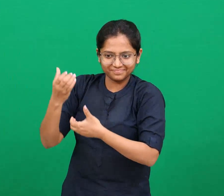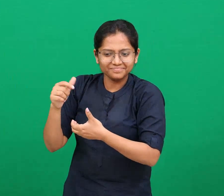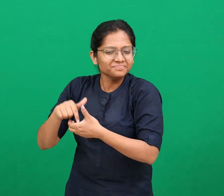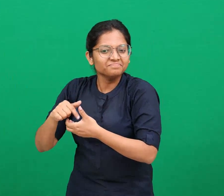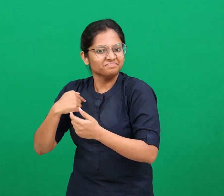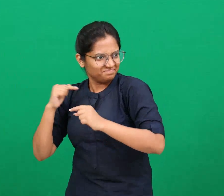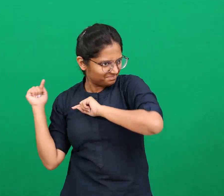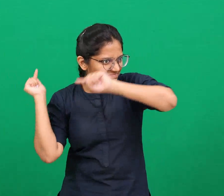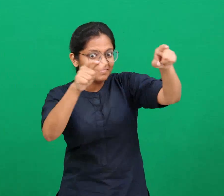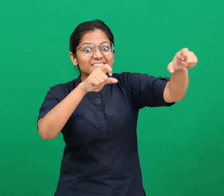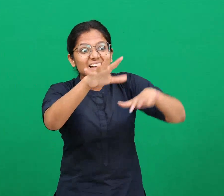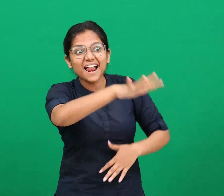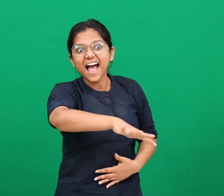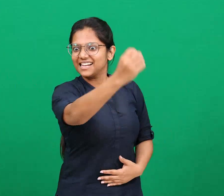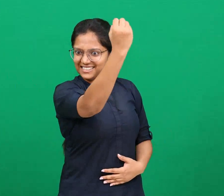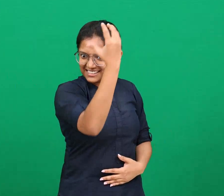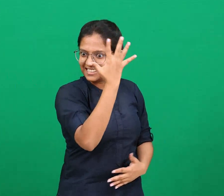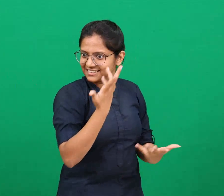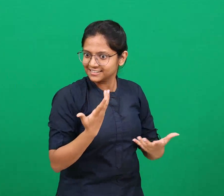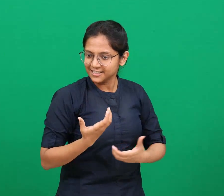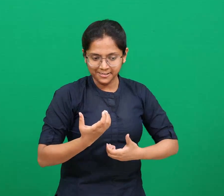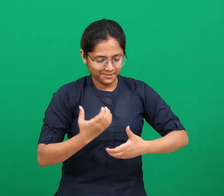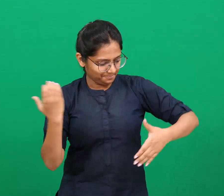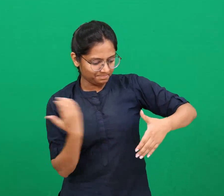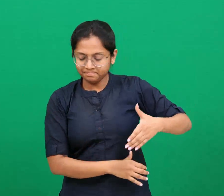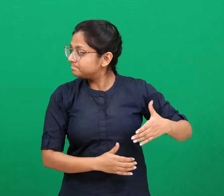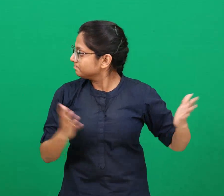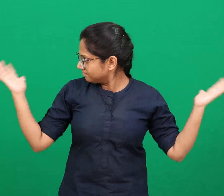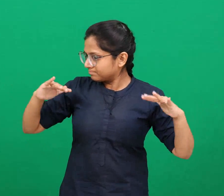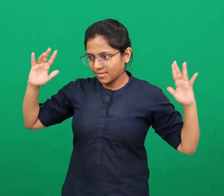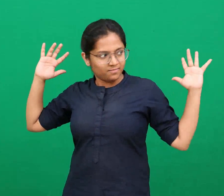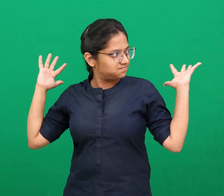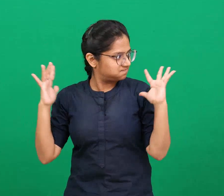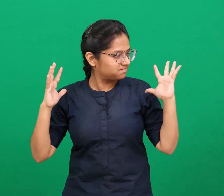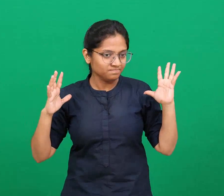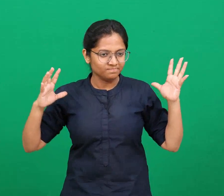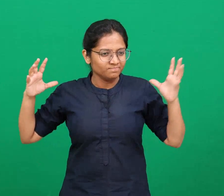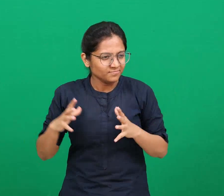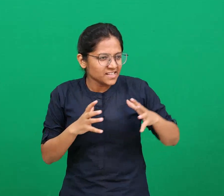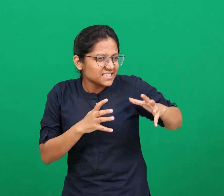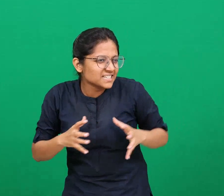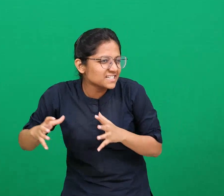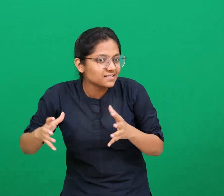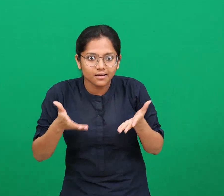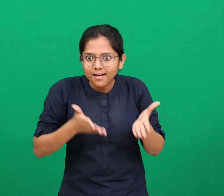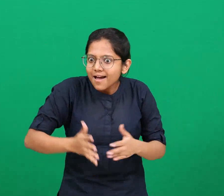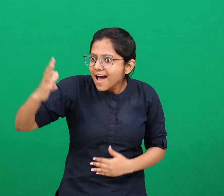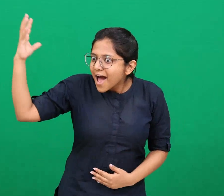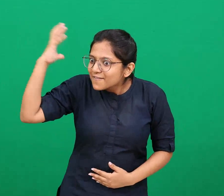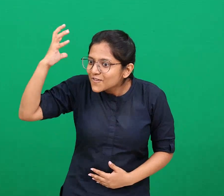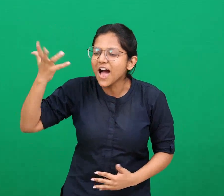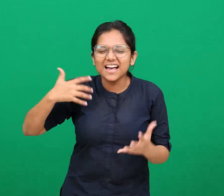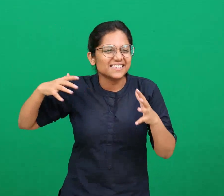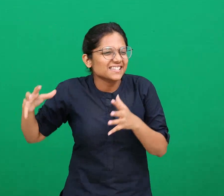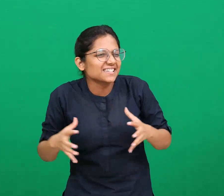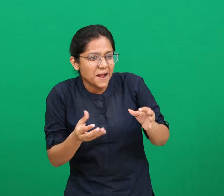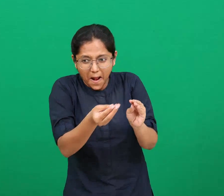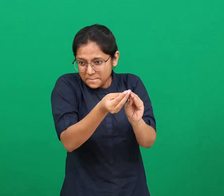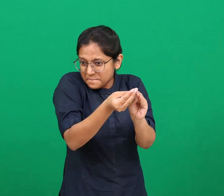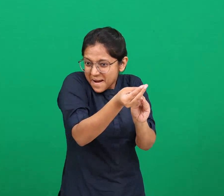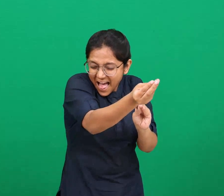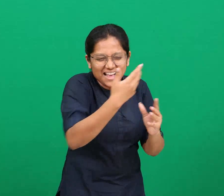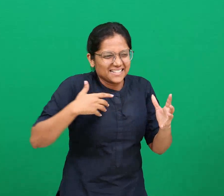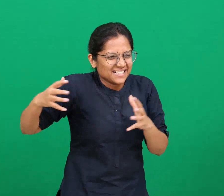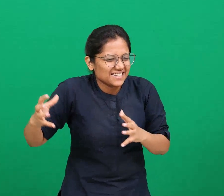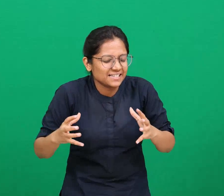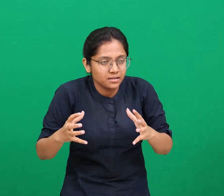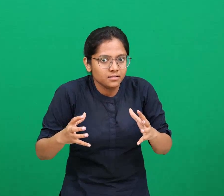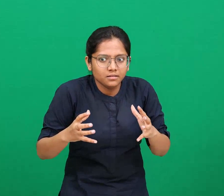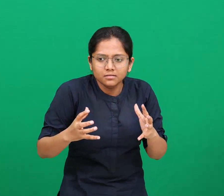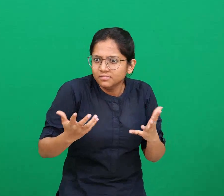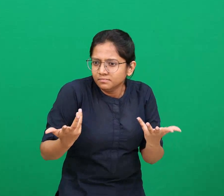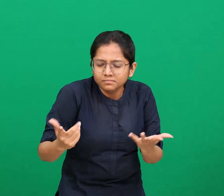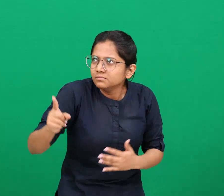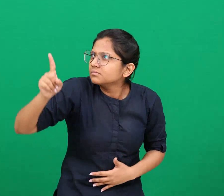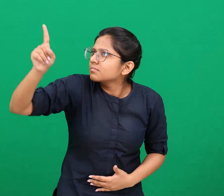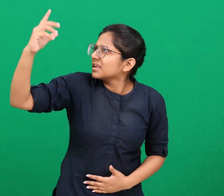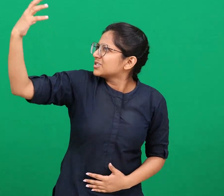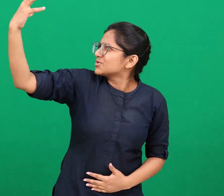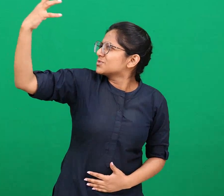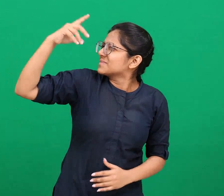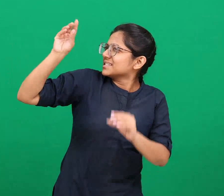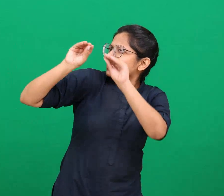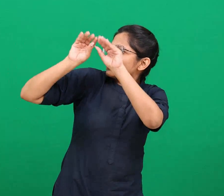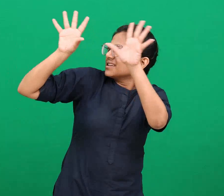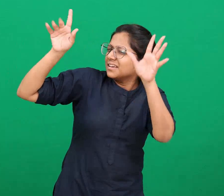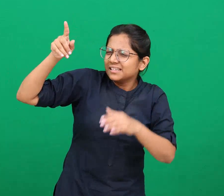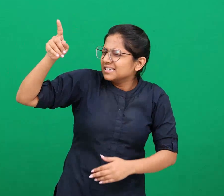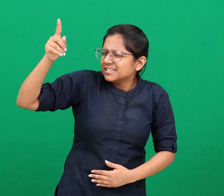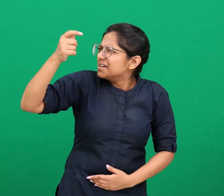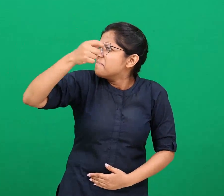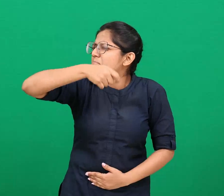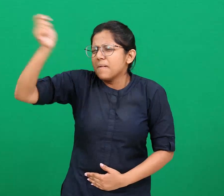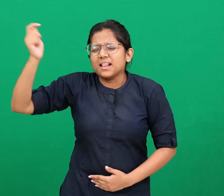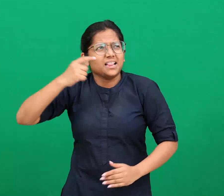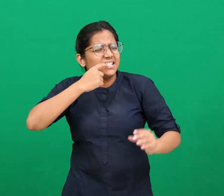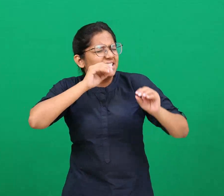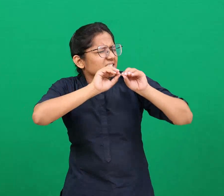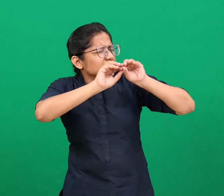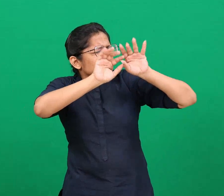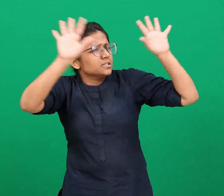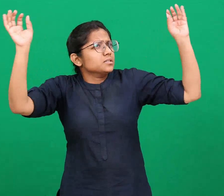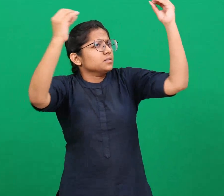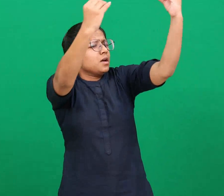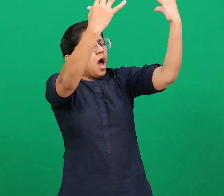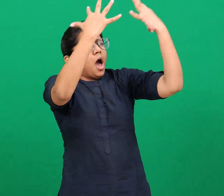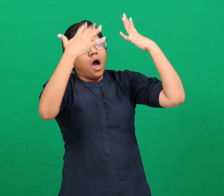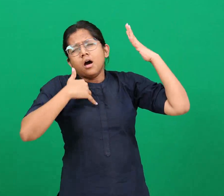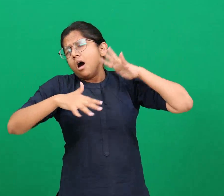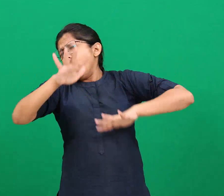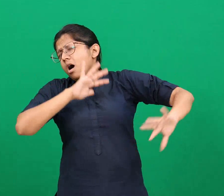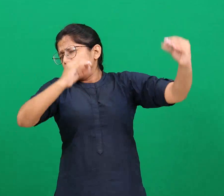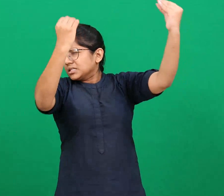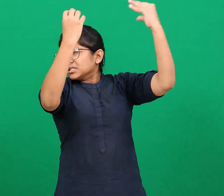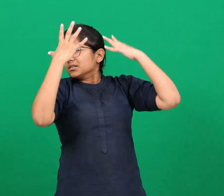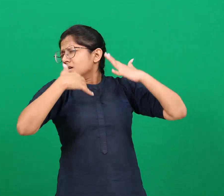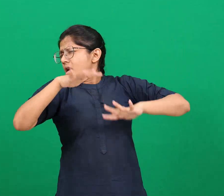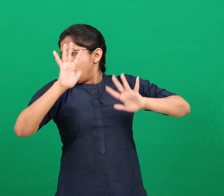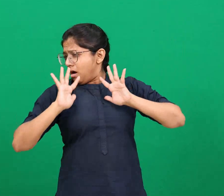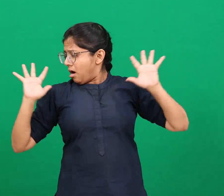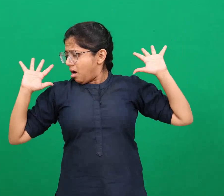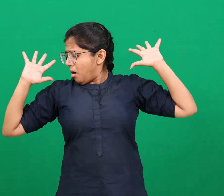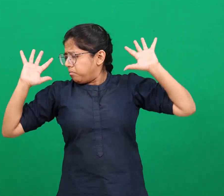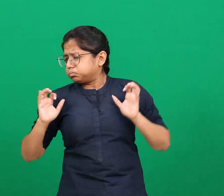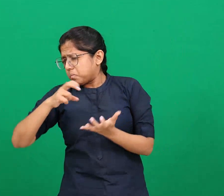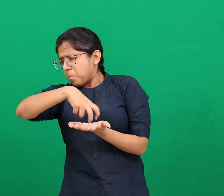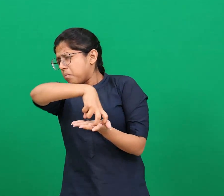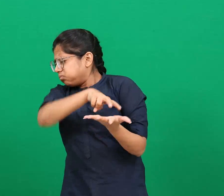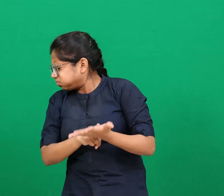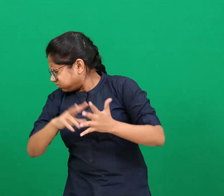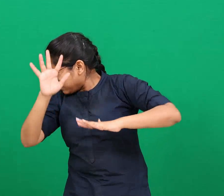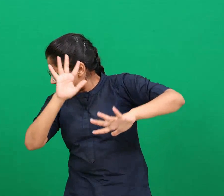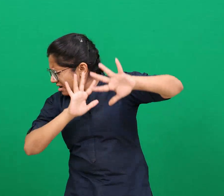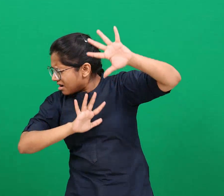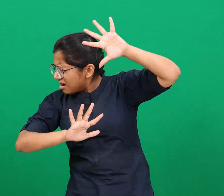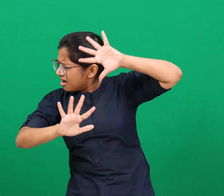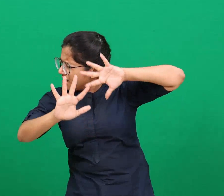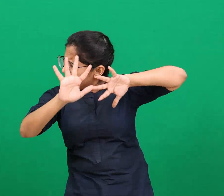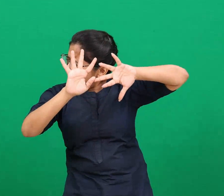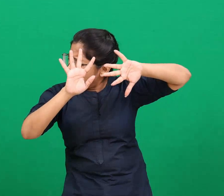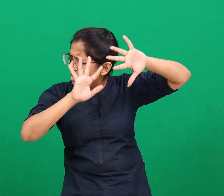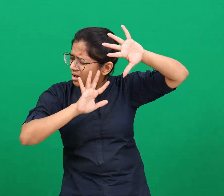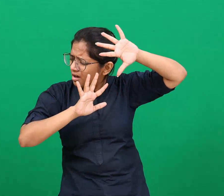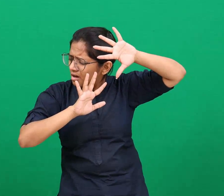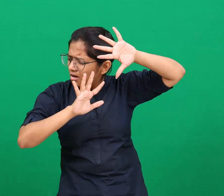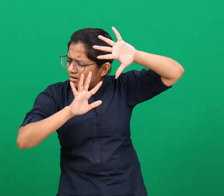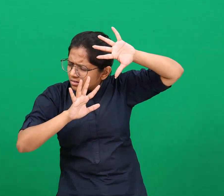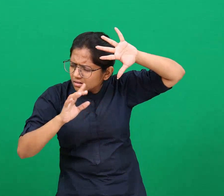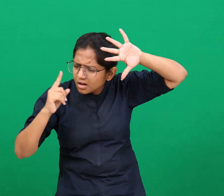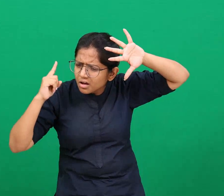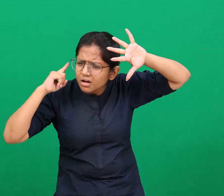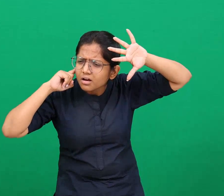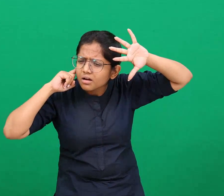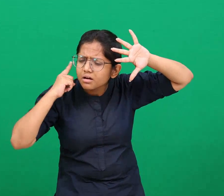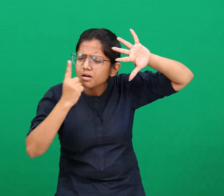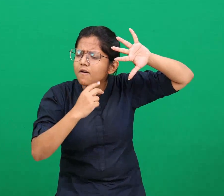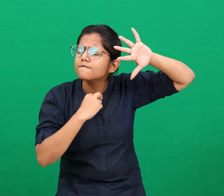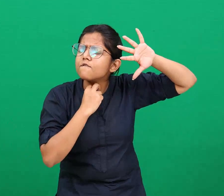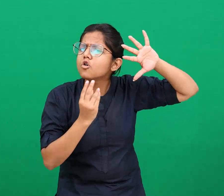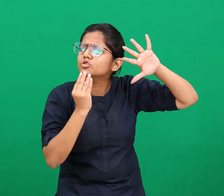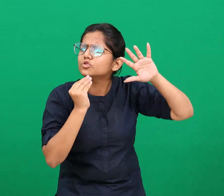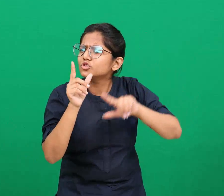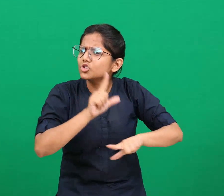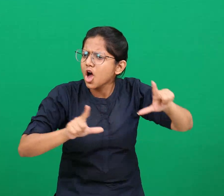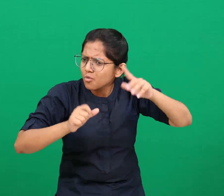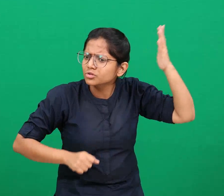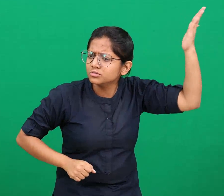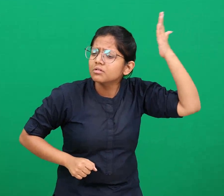About noon, O king, as I was on the road, I saw a light from heaven, brighter than the sun, shining around me and my companions.